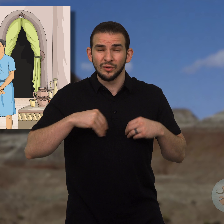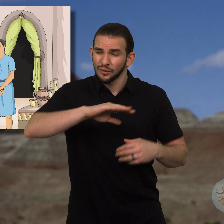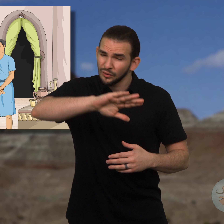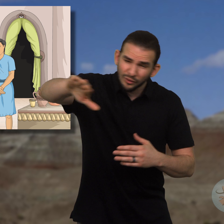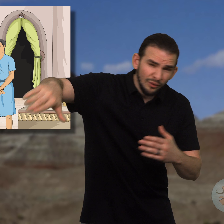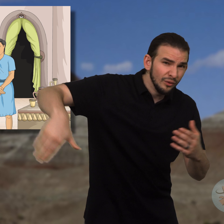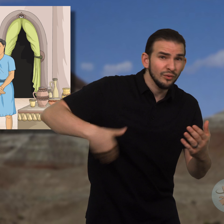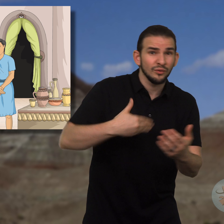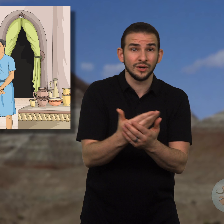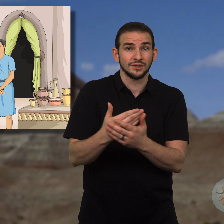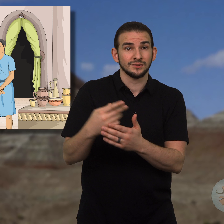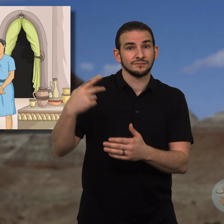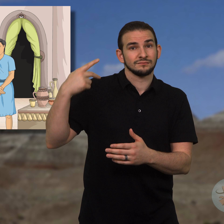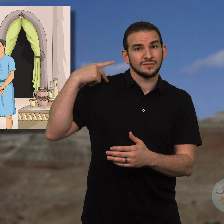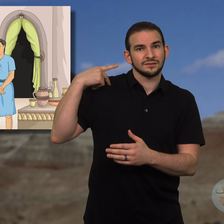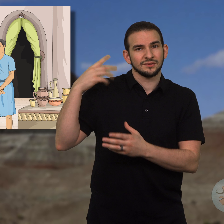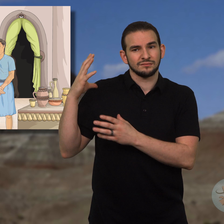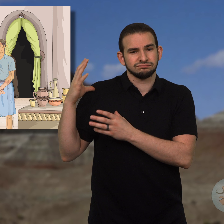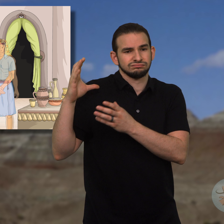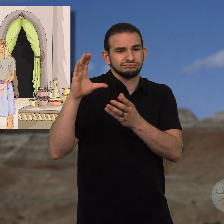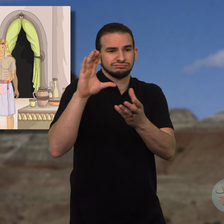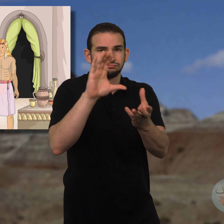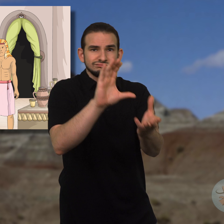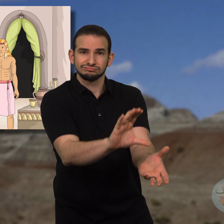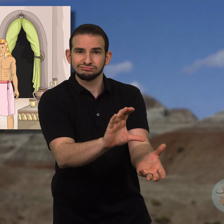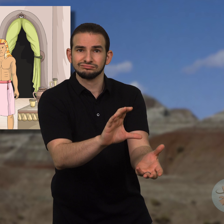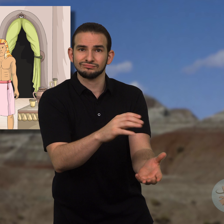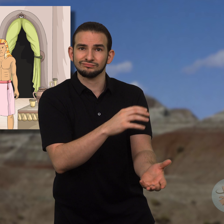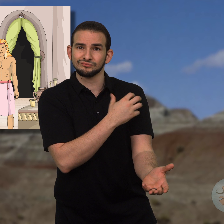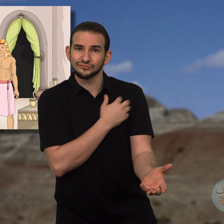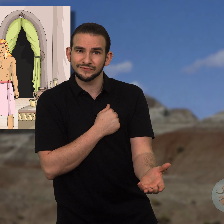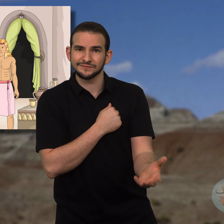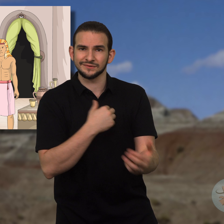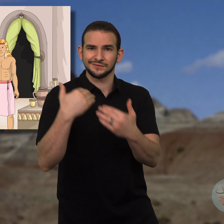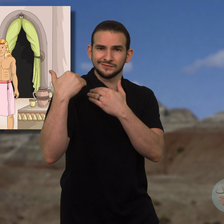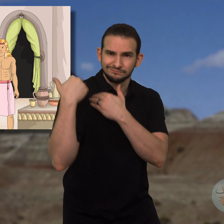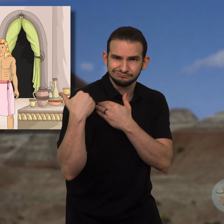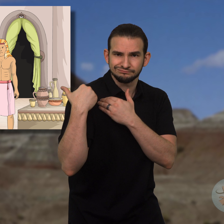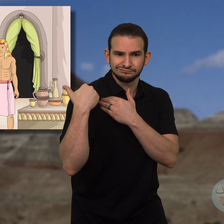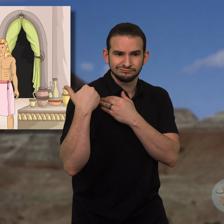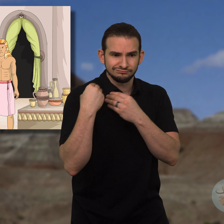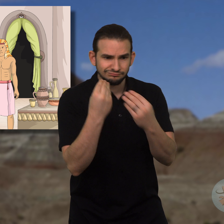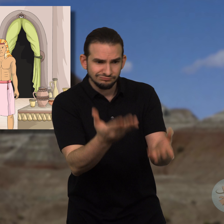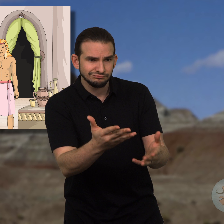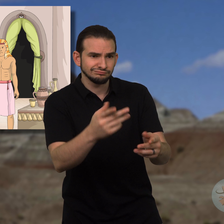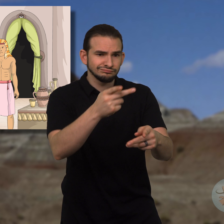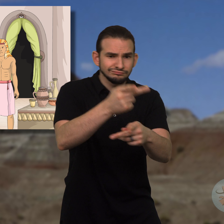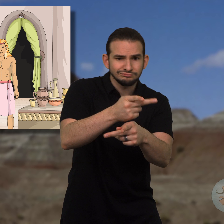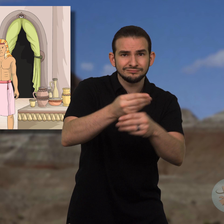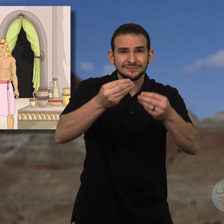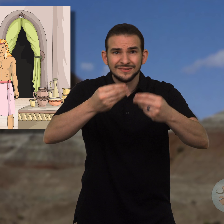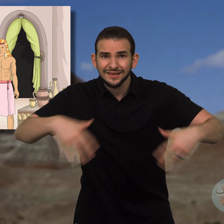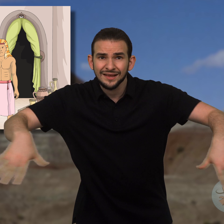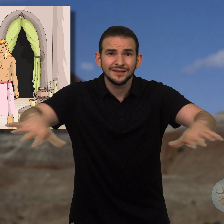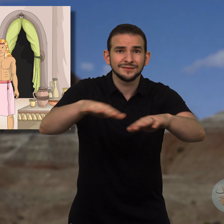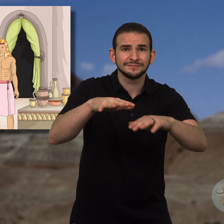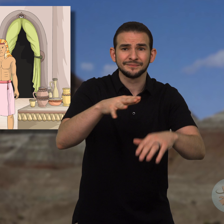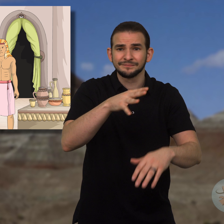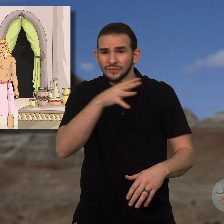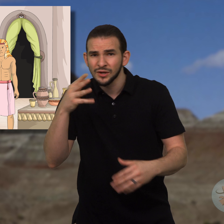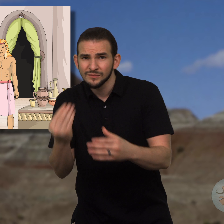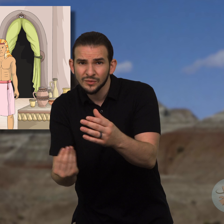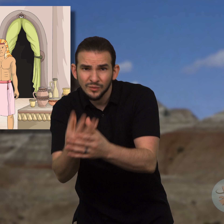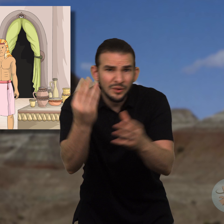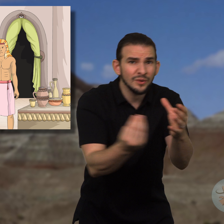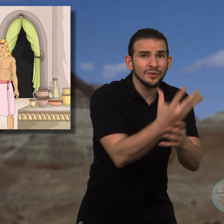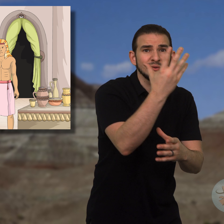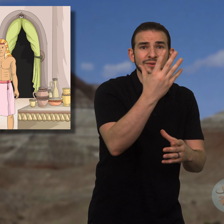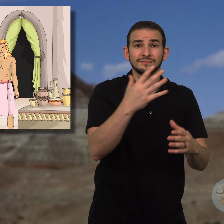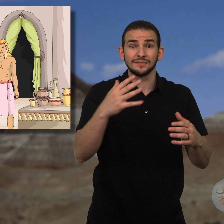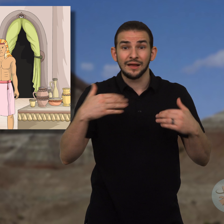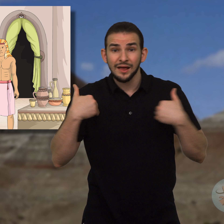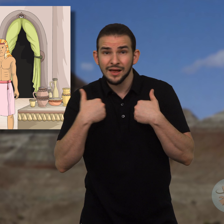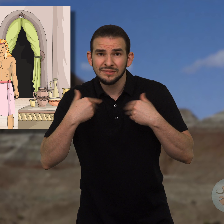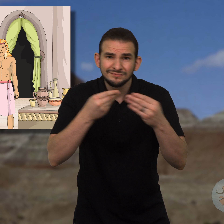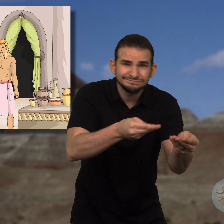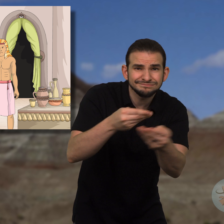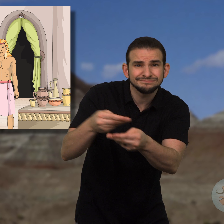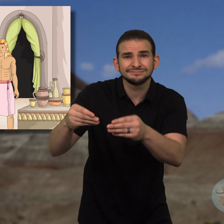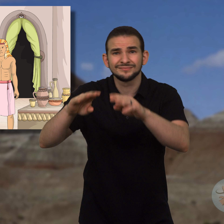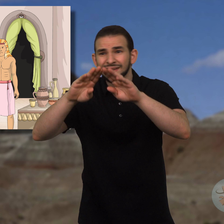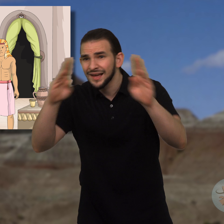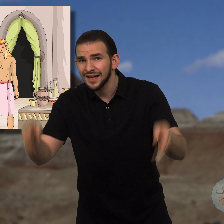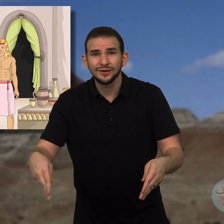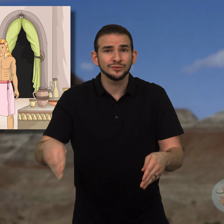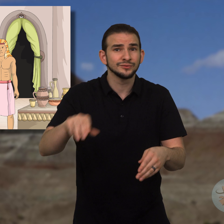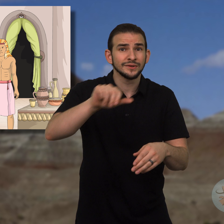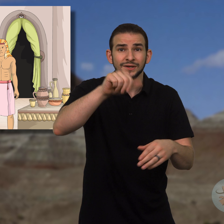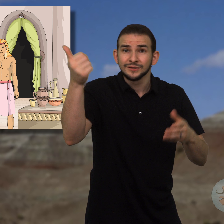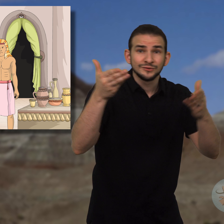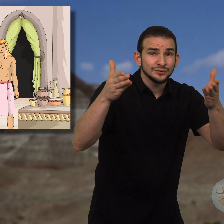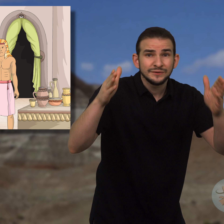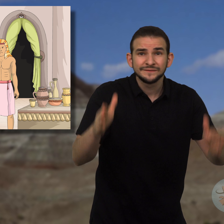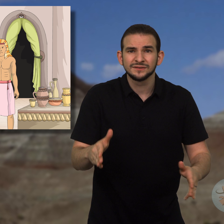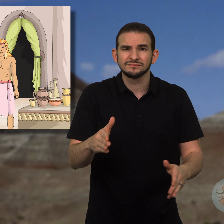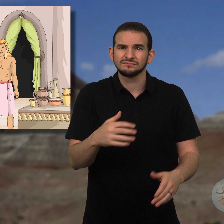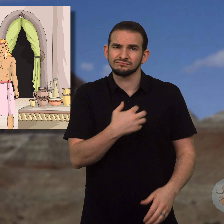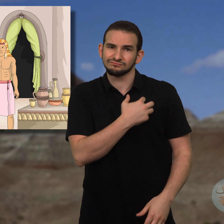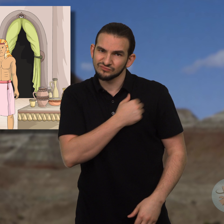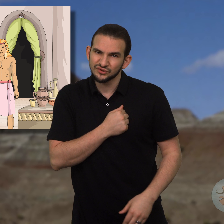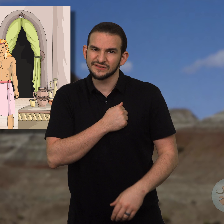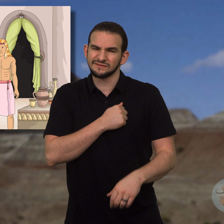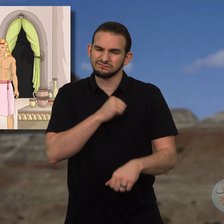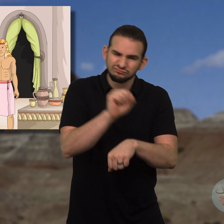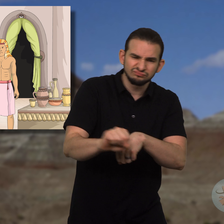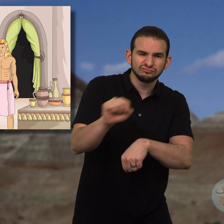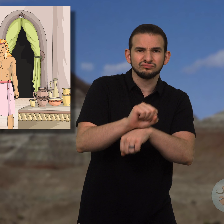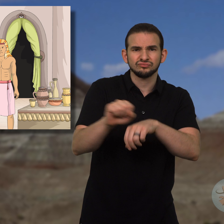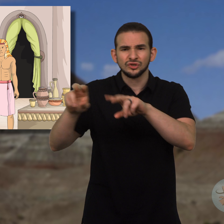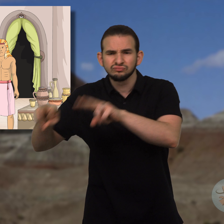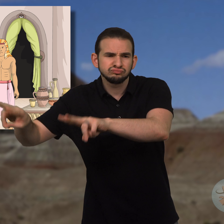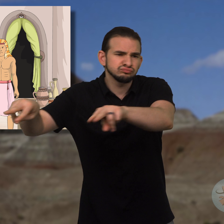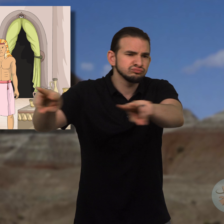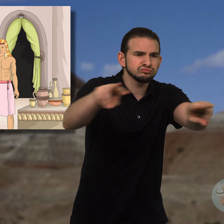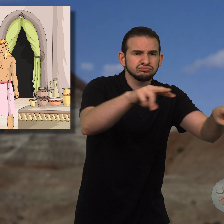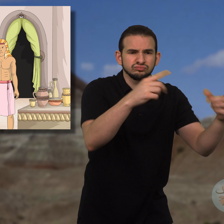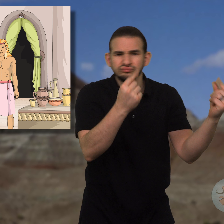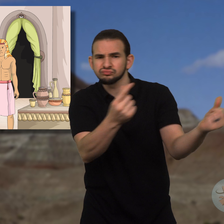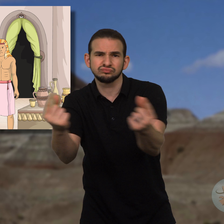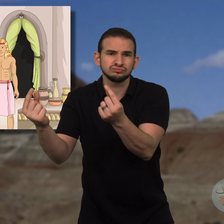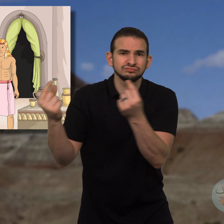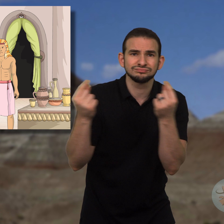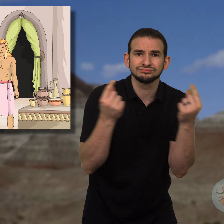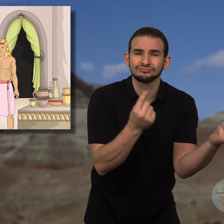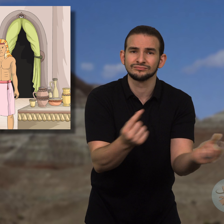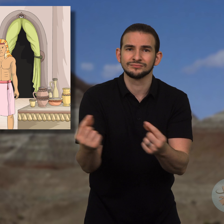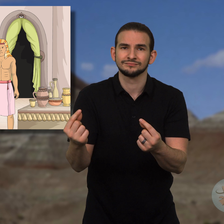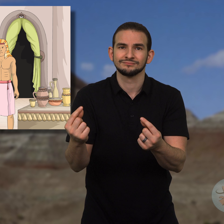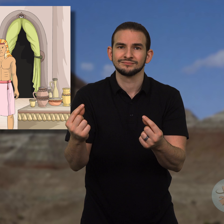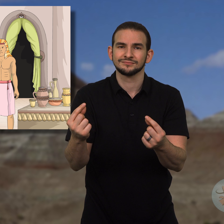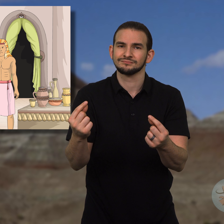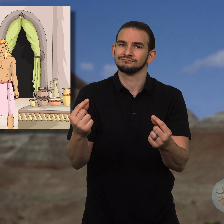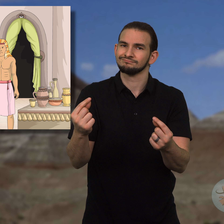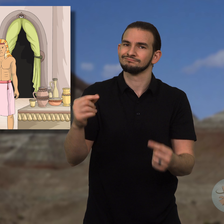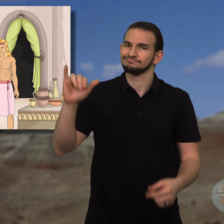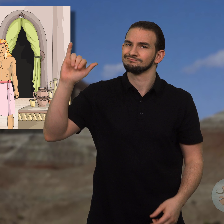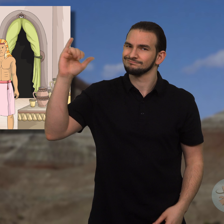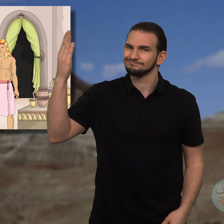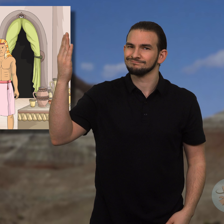Potiphar put him in charge of his household and entrusted him with everything he owned.